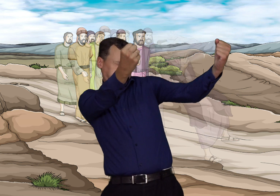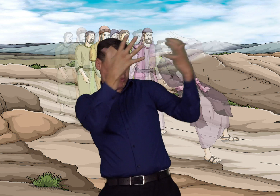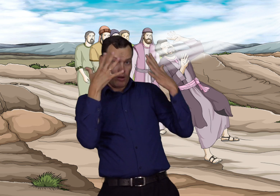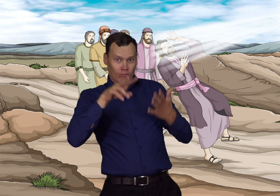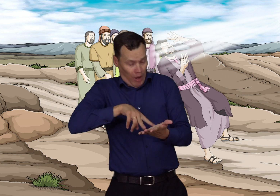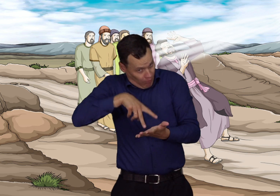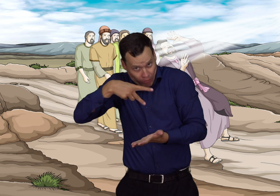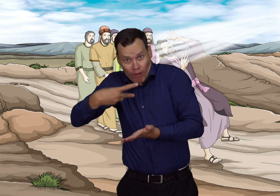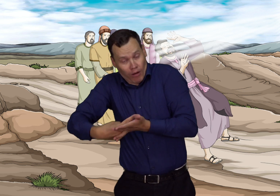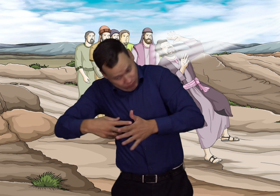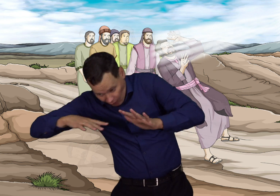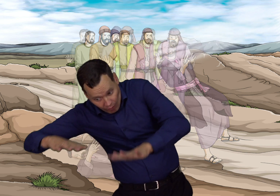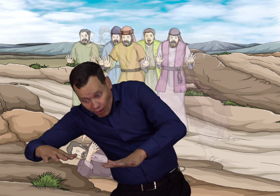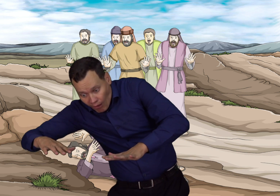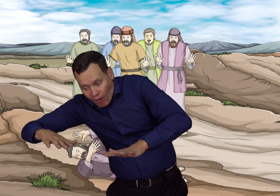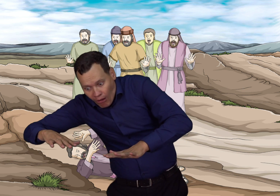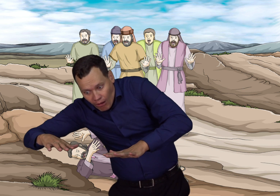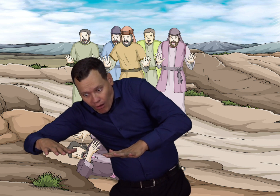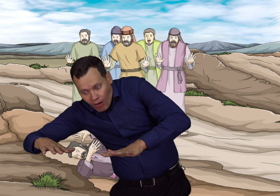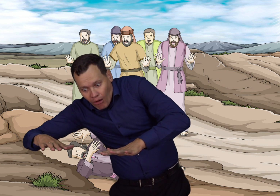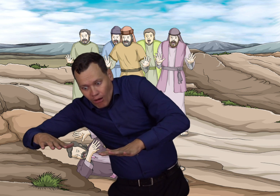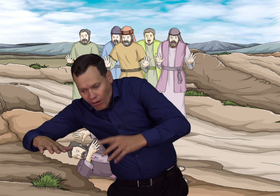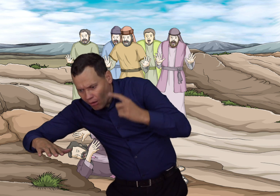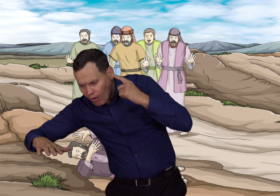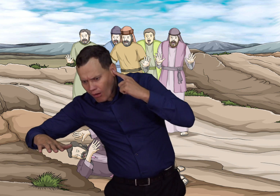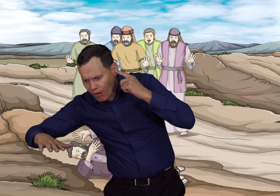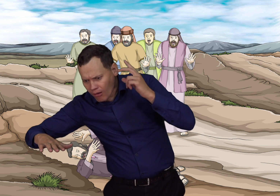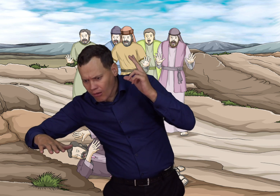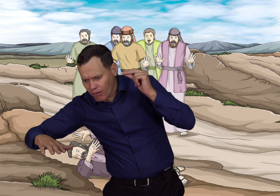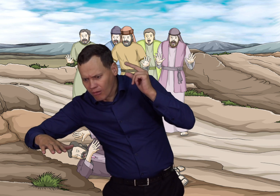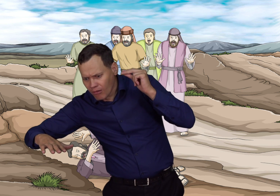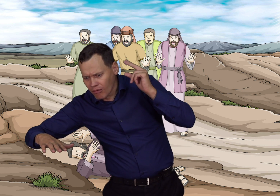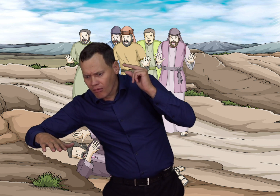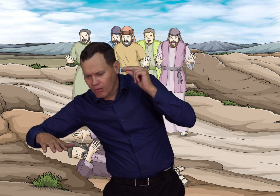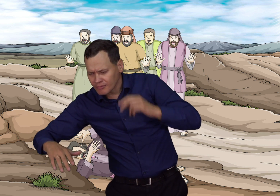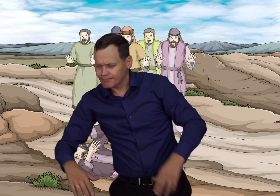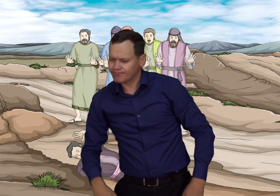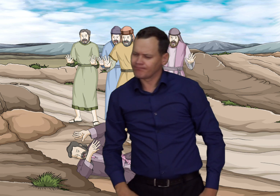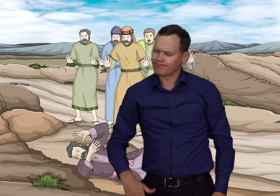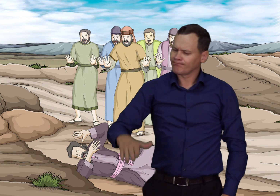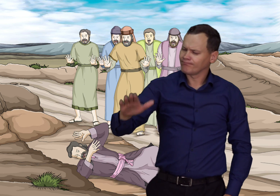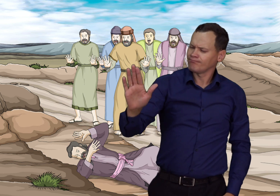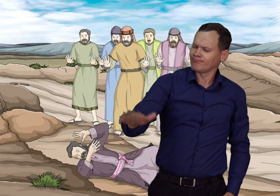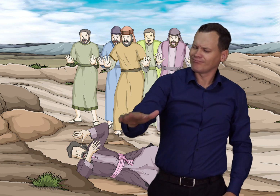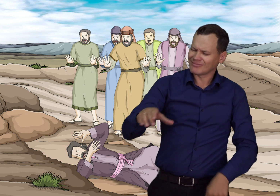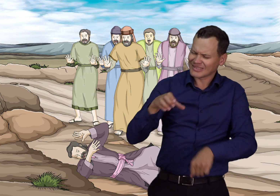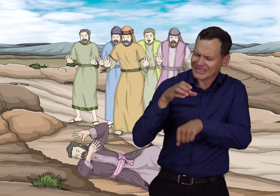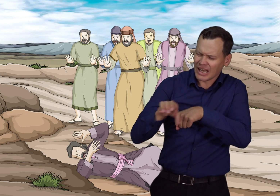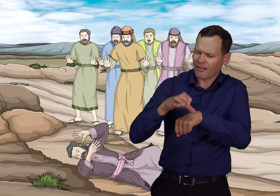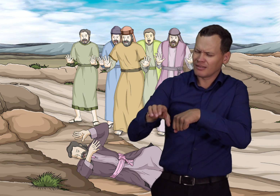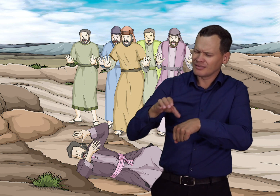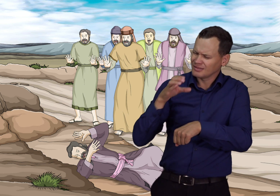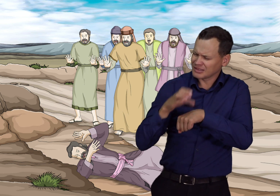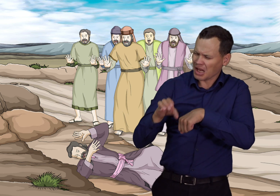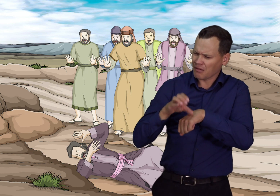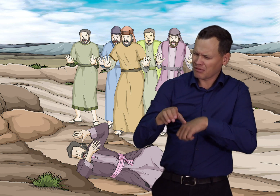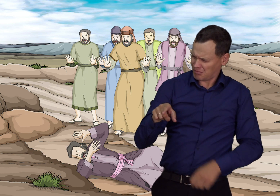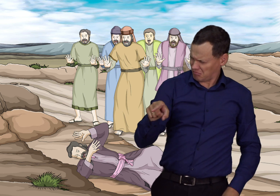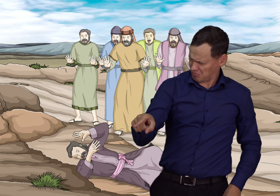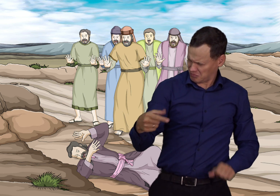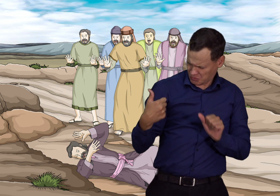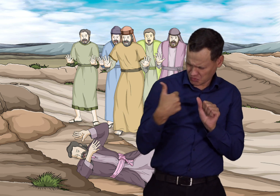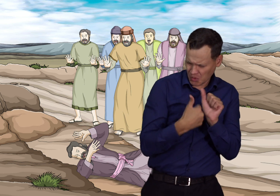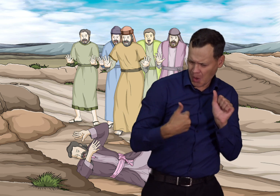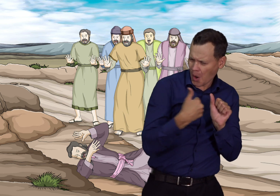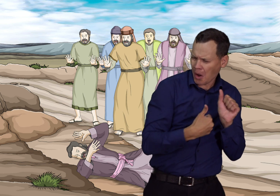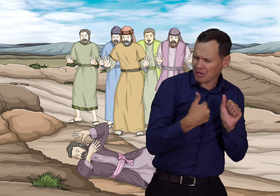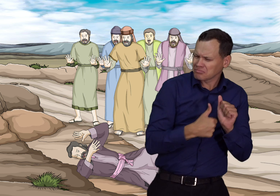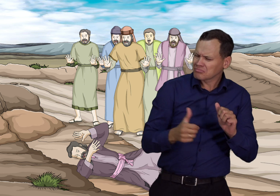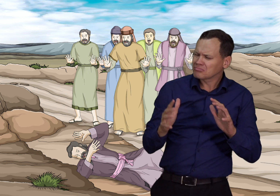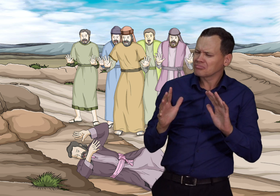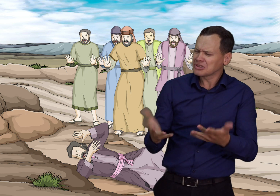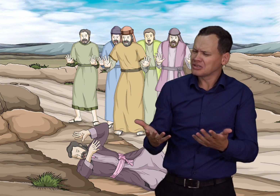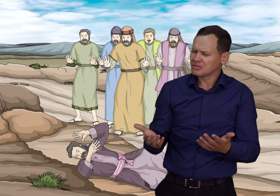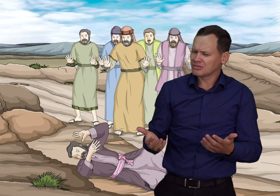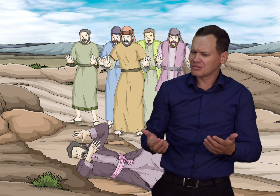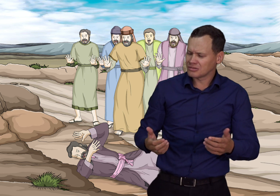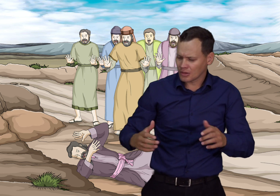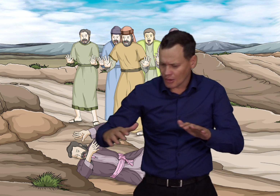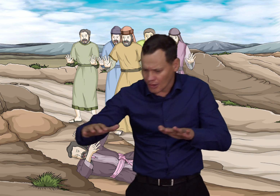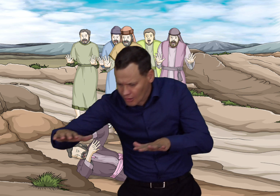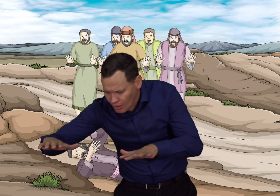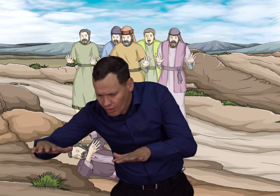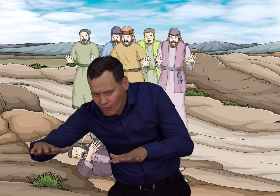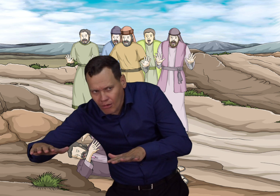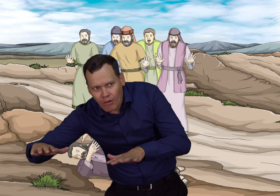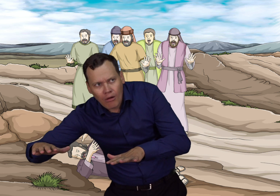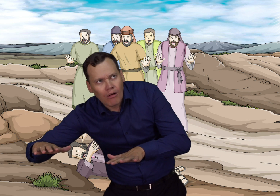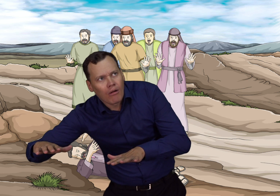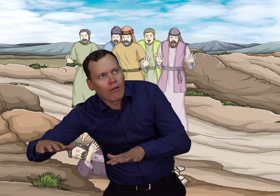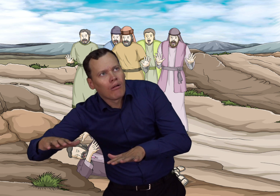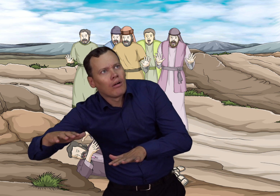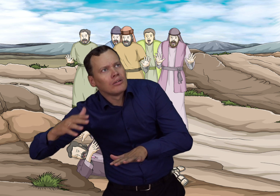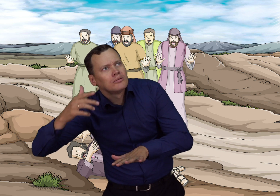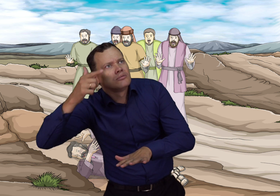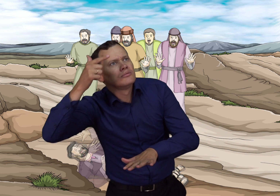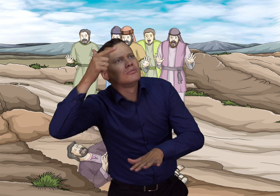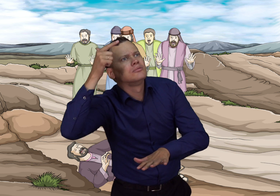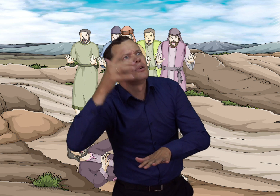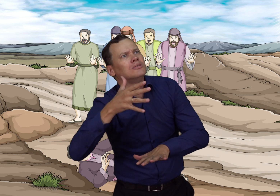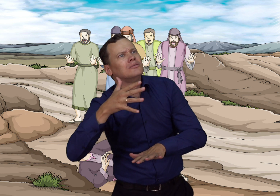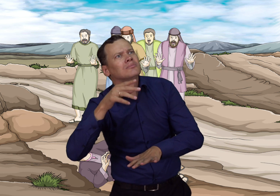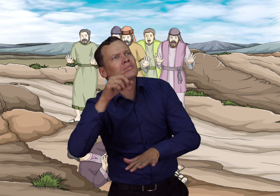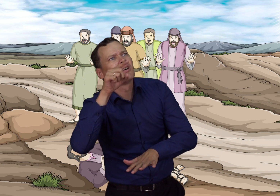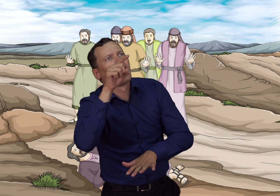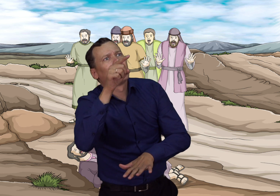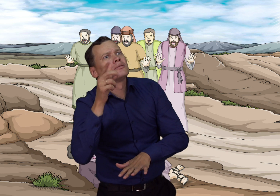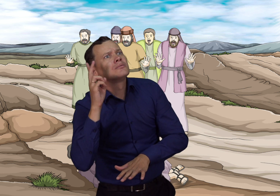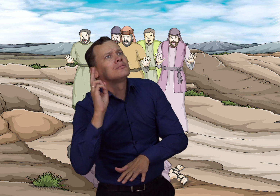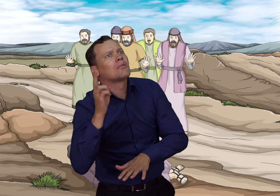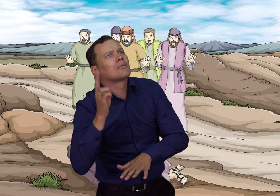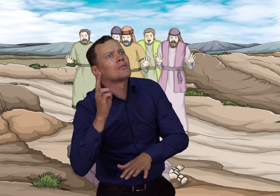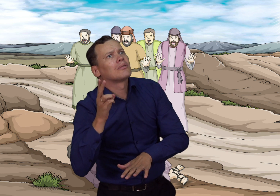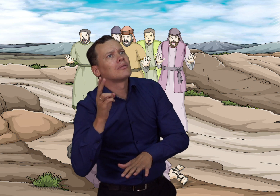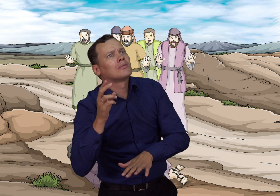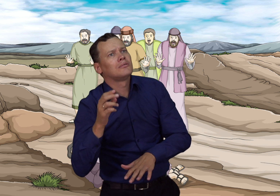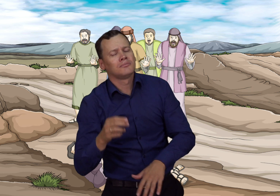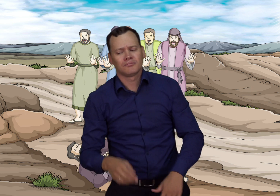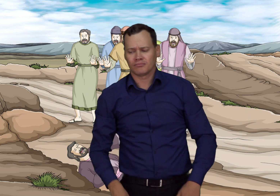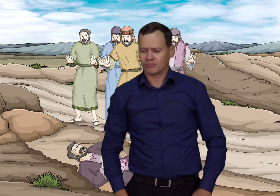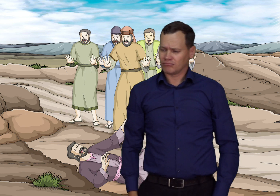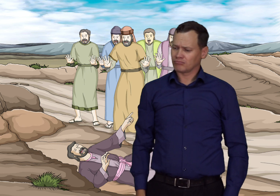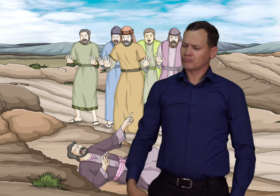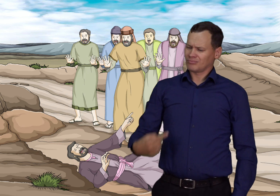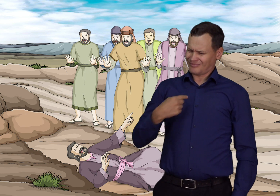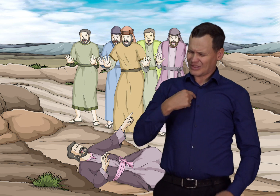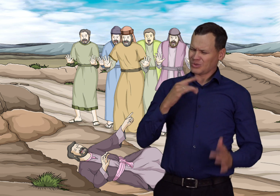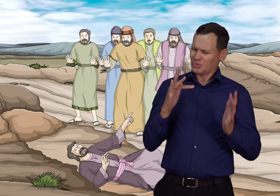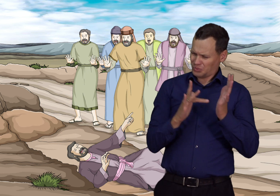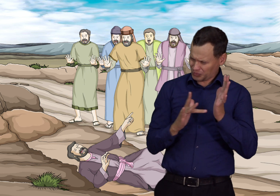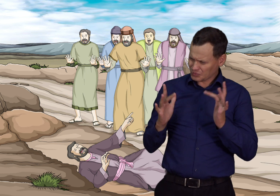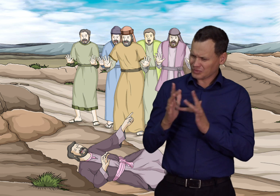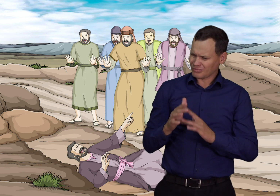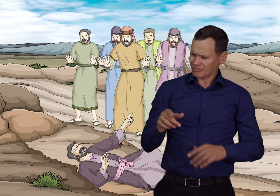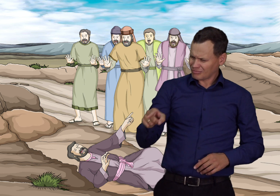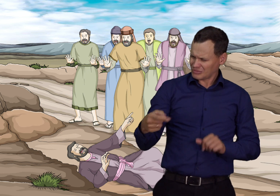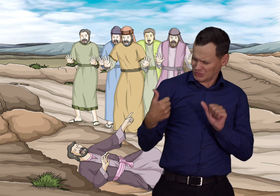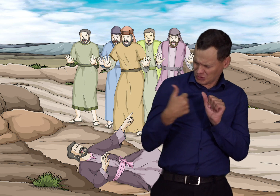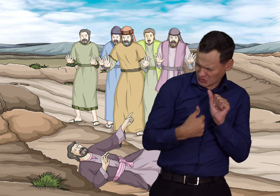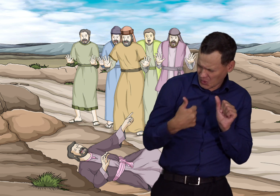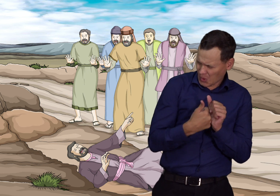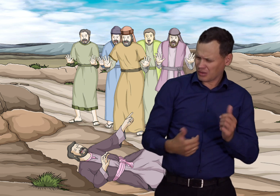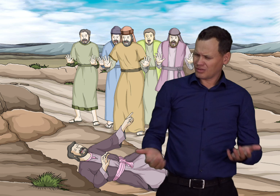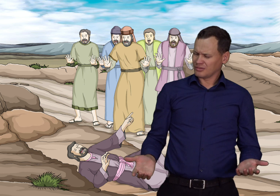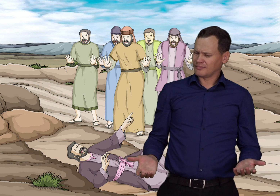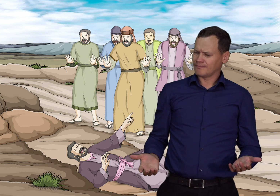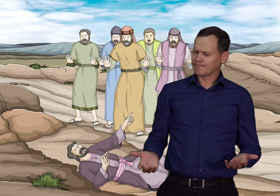He fell to the ground and heard a voice say to him, “Saul, Saul, why do you persecute Me?” “Who are You, Lord?” Saul asked.